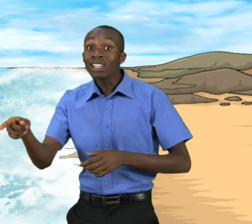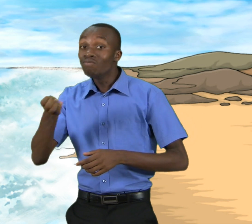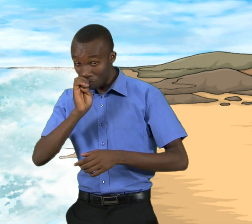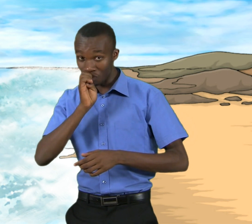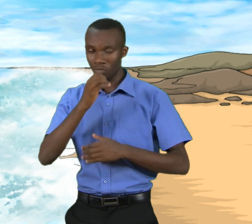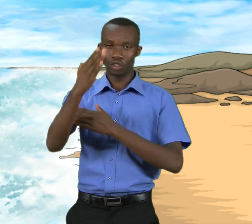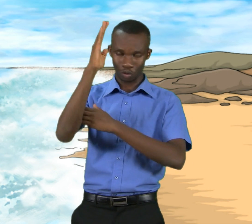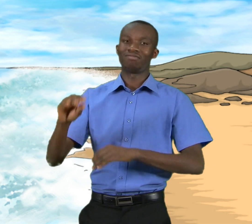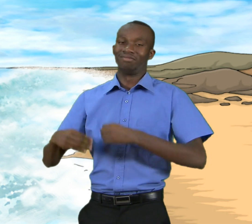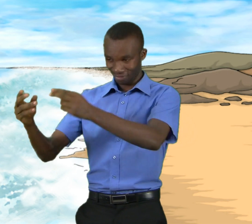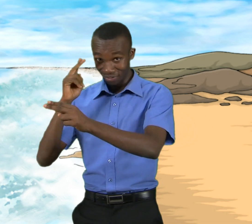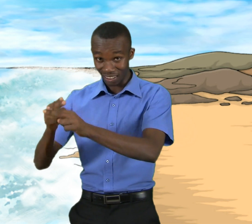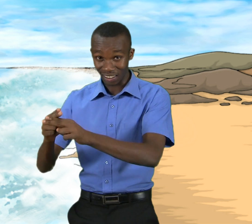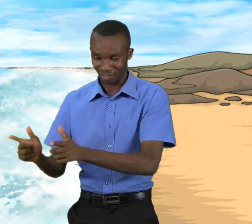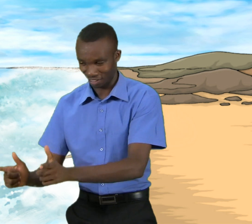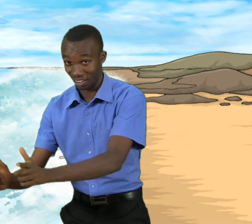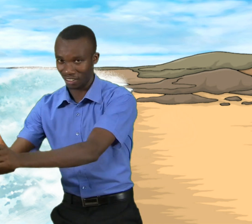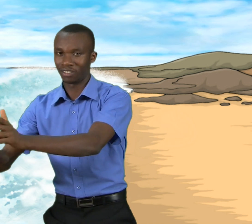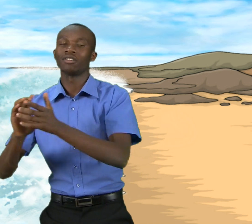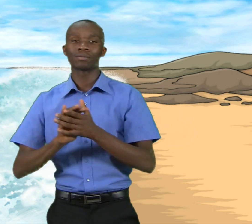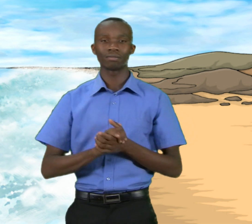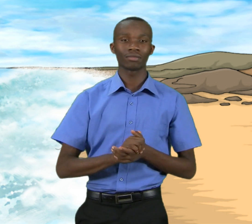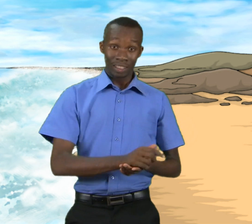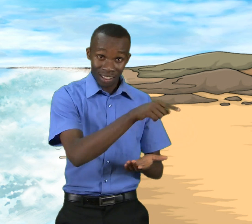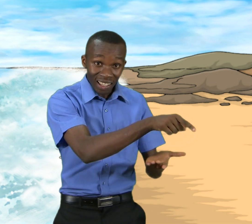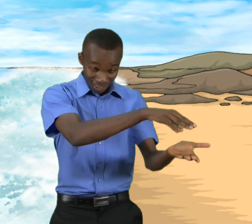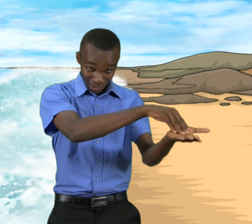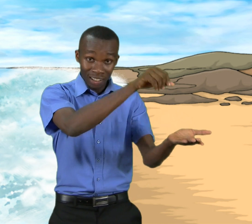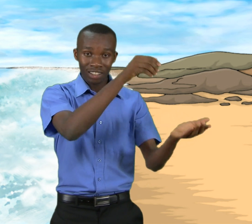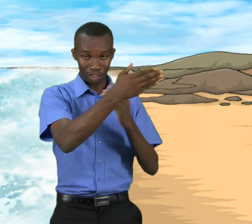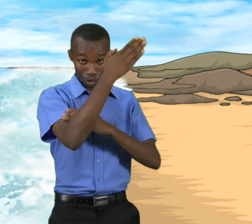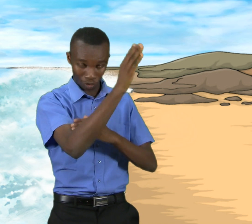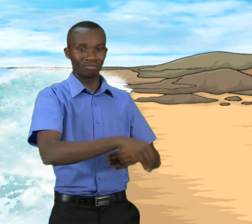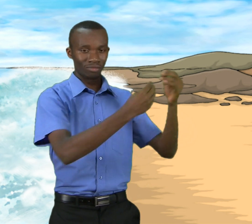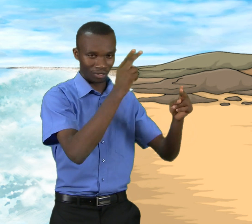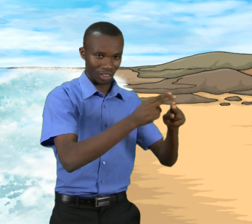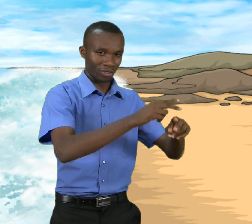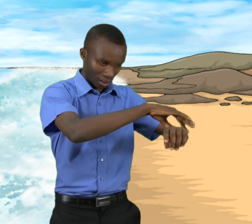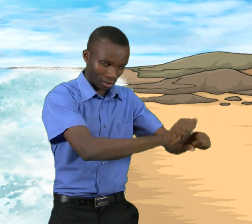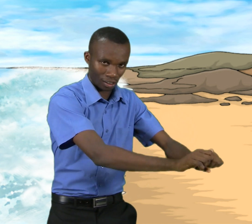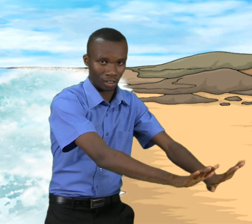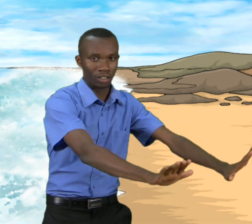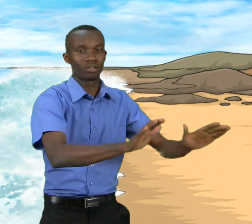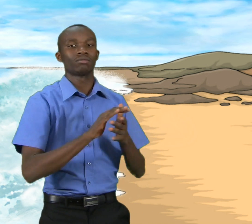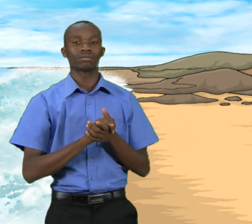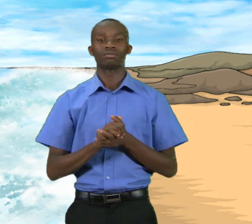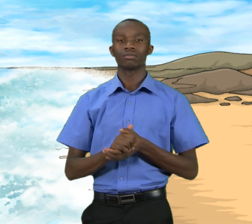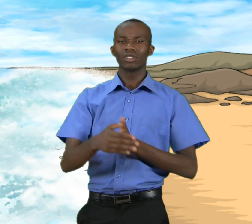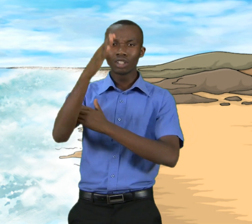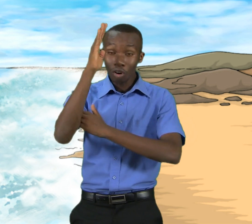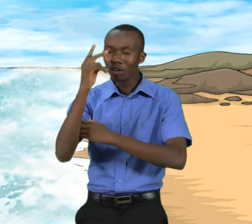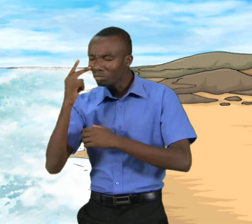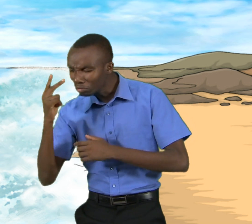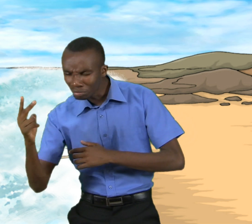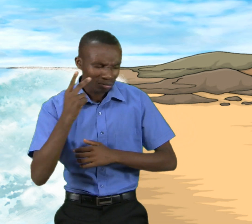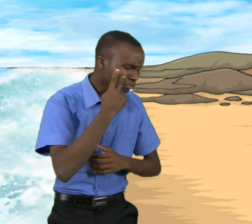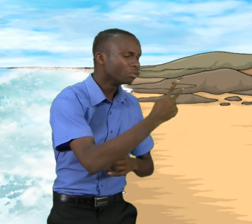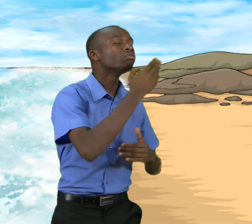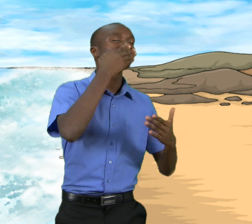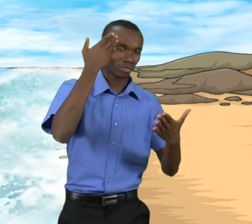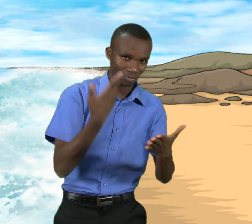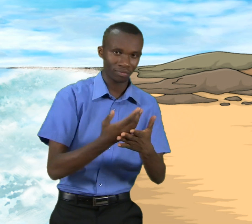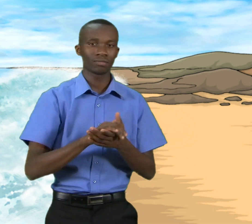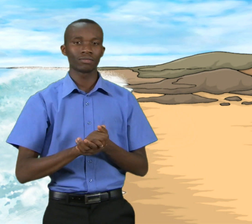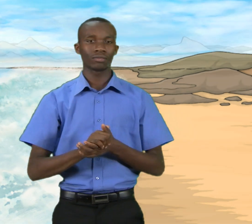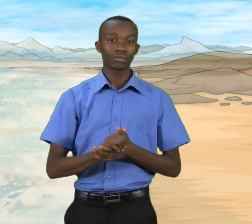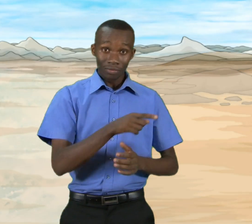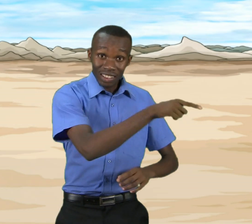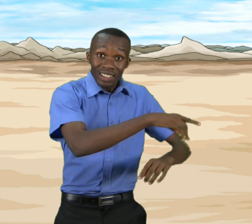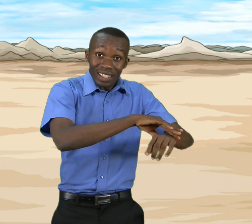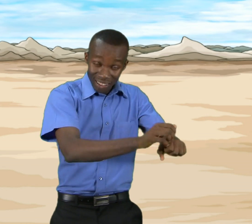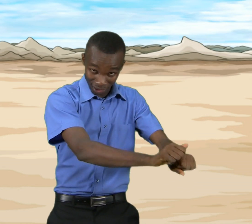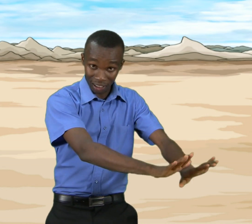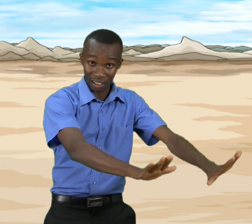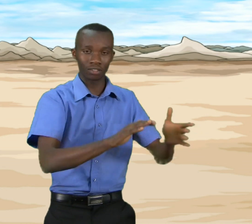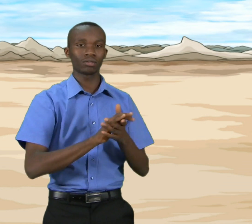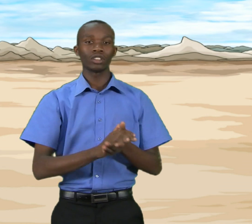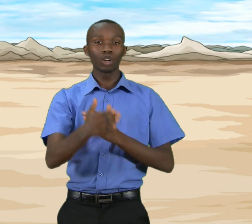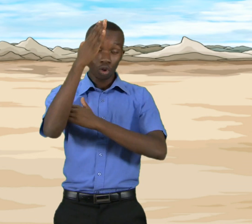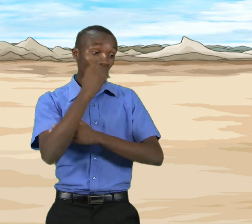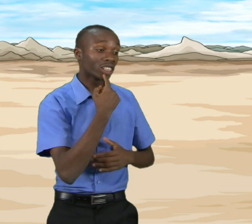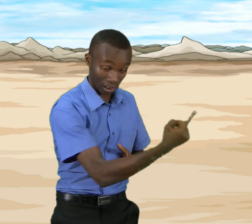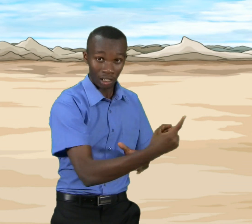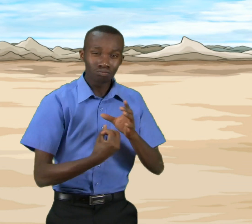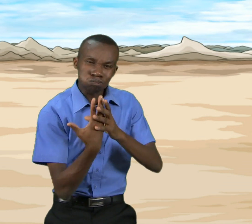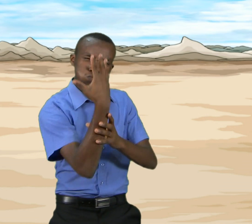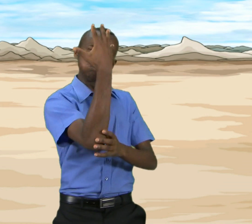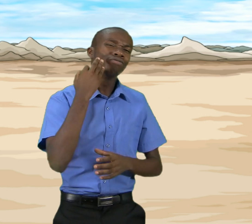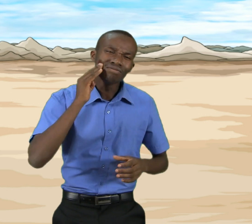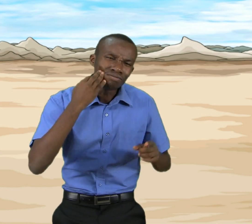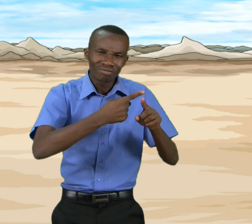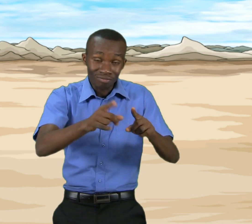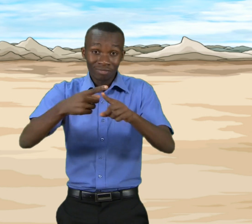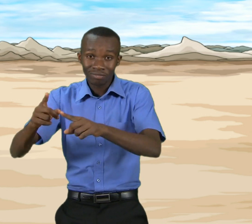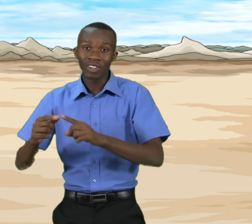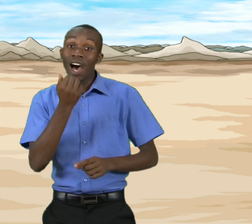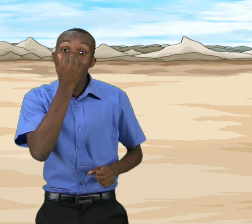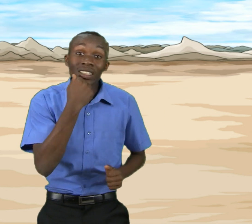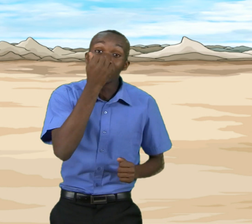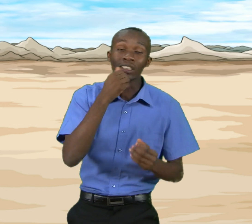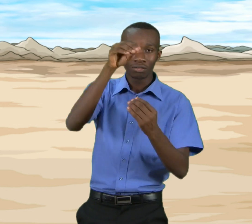And God said, “Let the waters under the sky be gathered into one place, so that the dry land may appear.” And it was so.